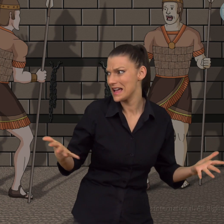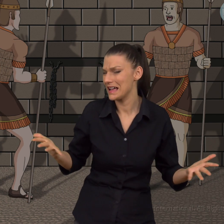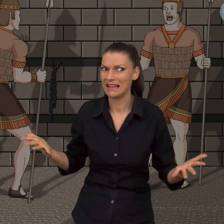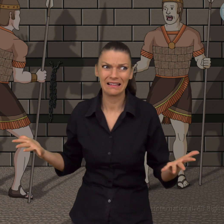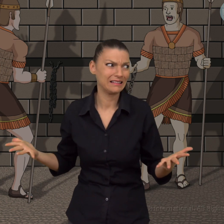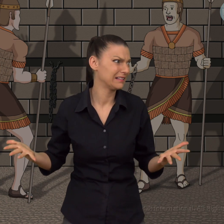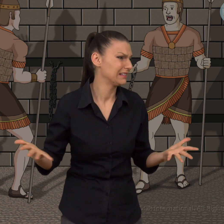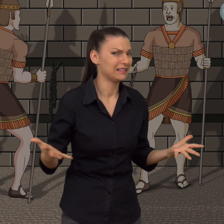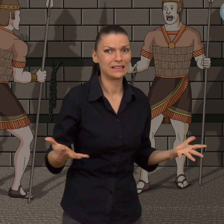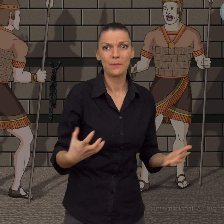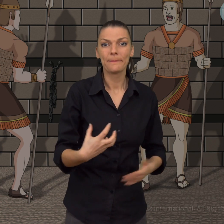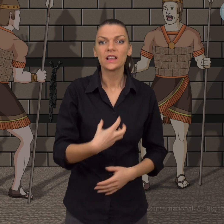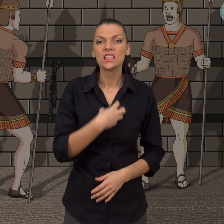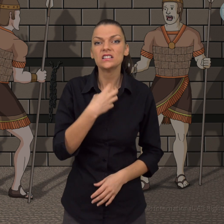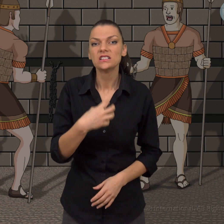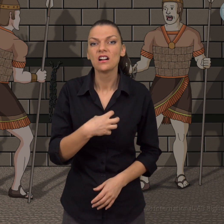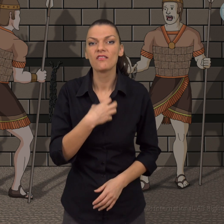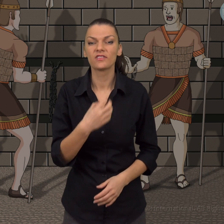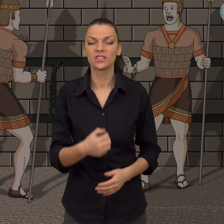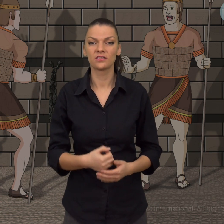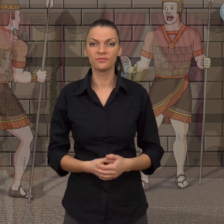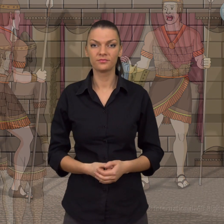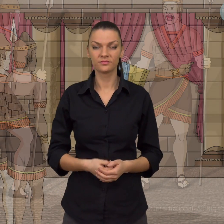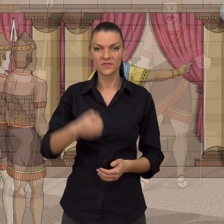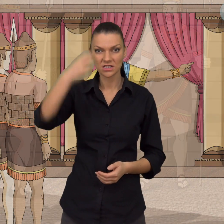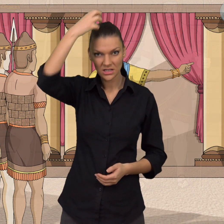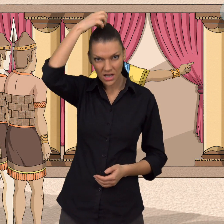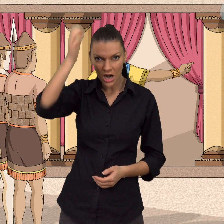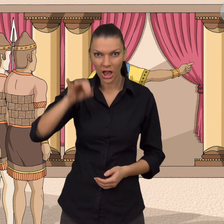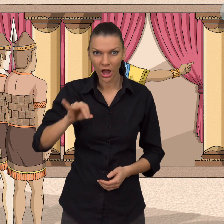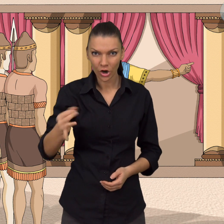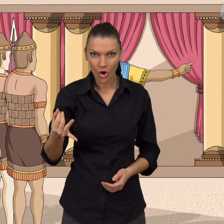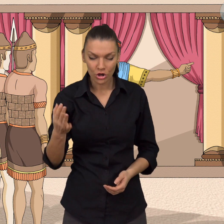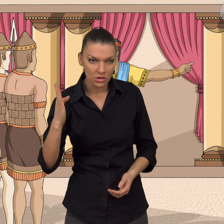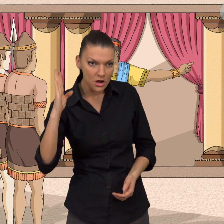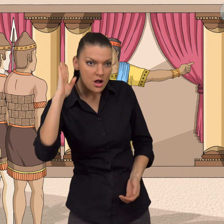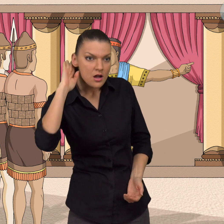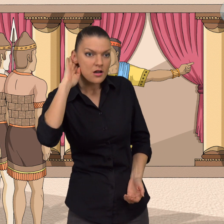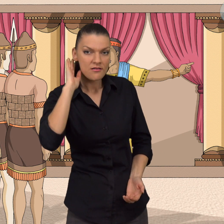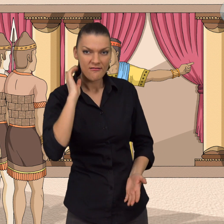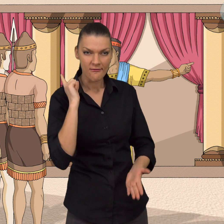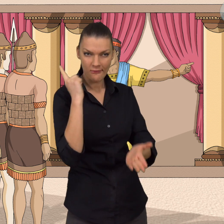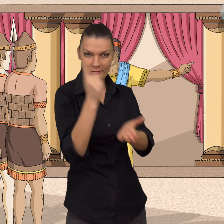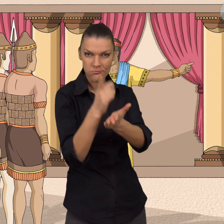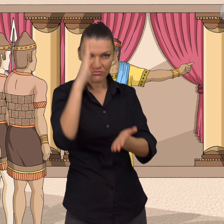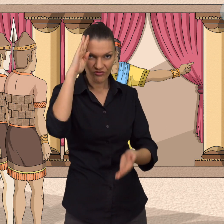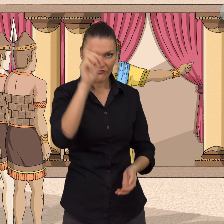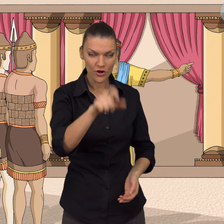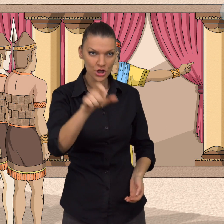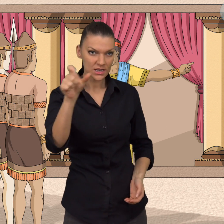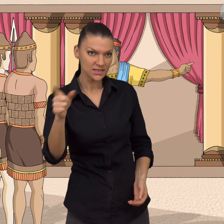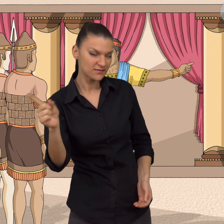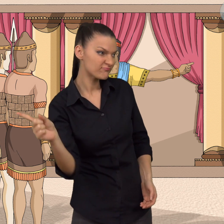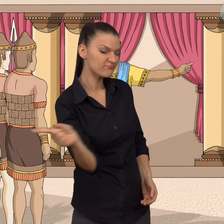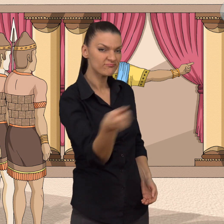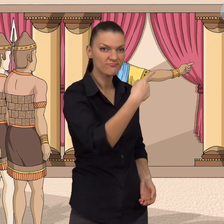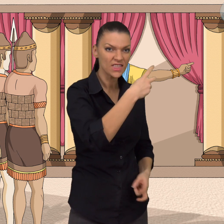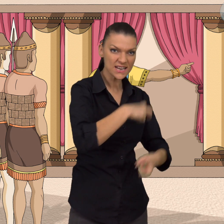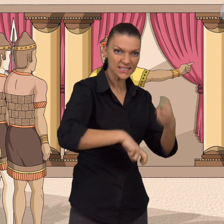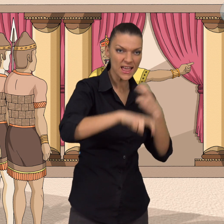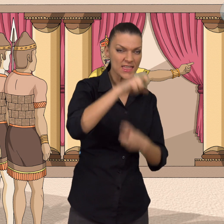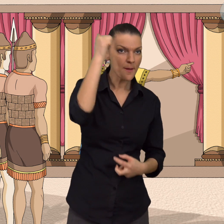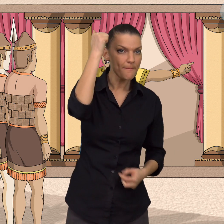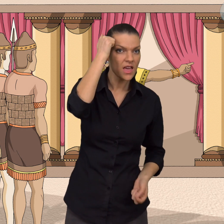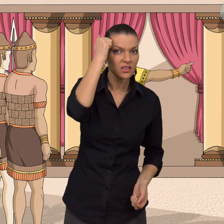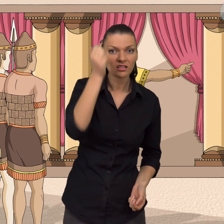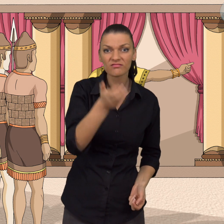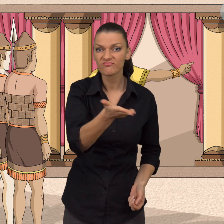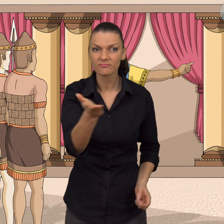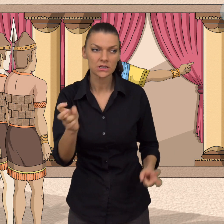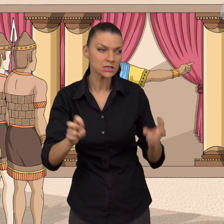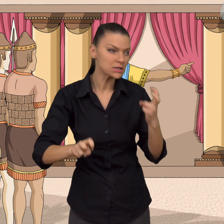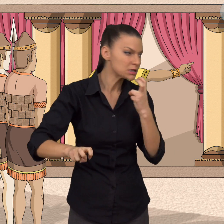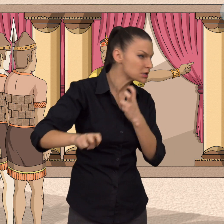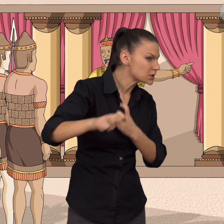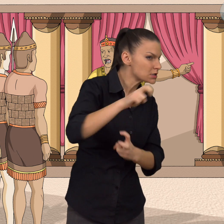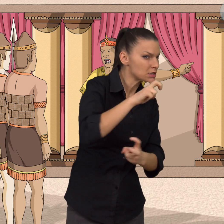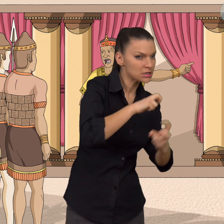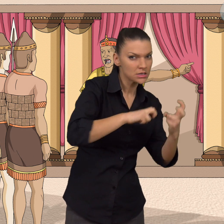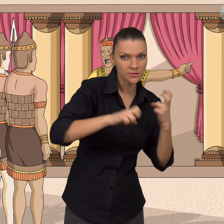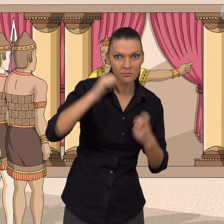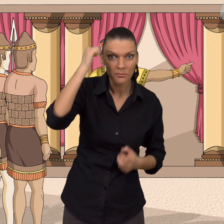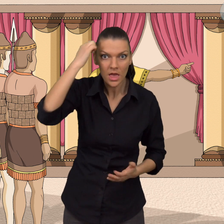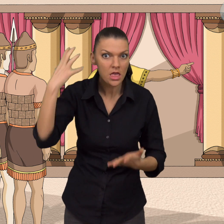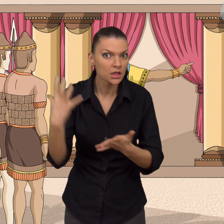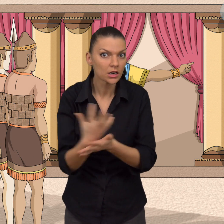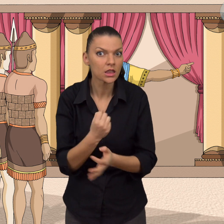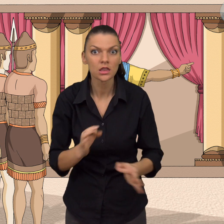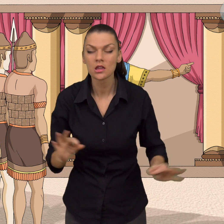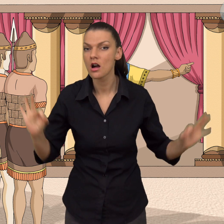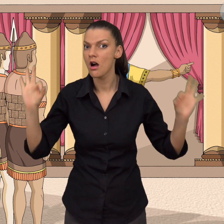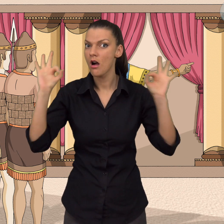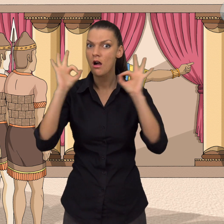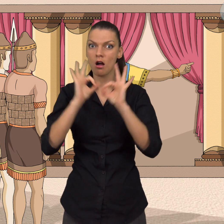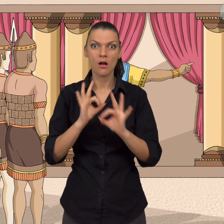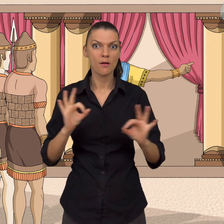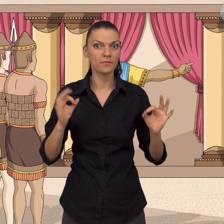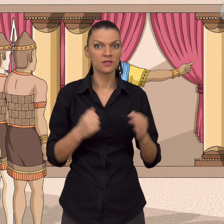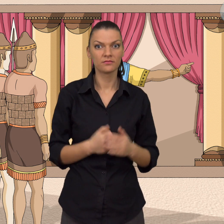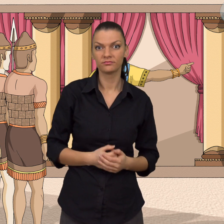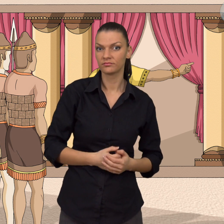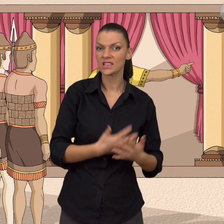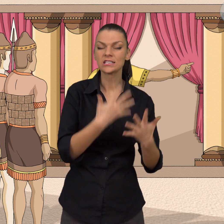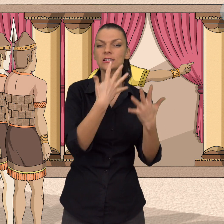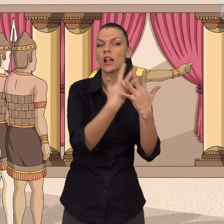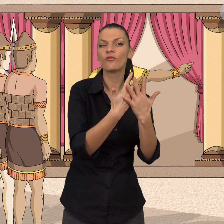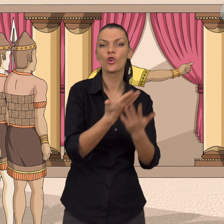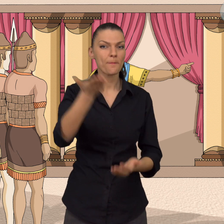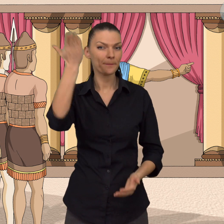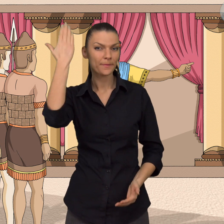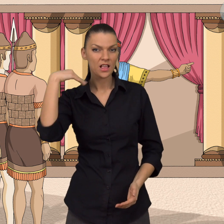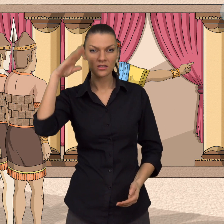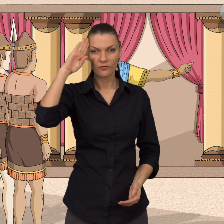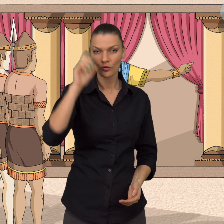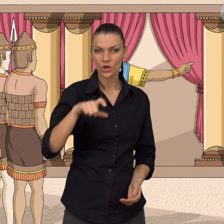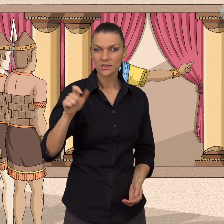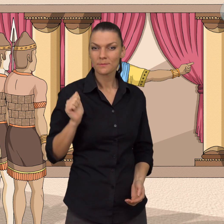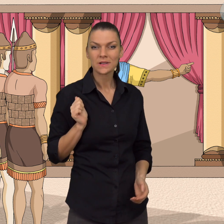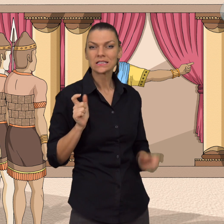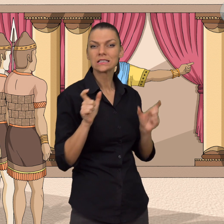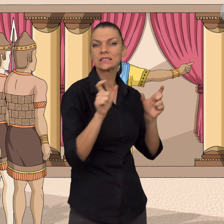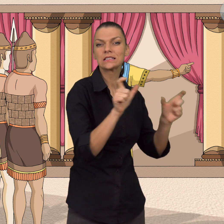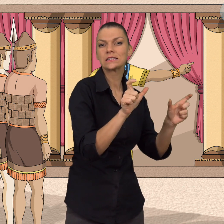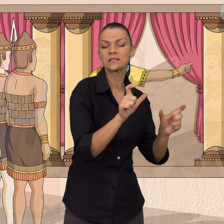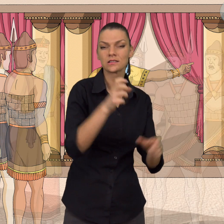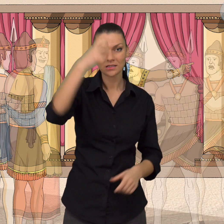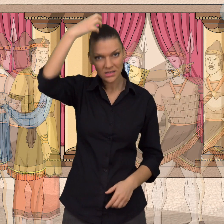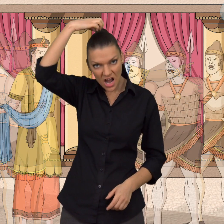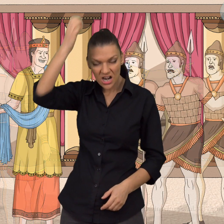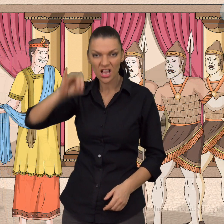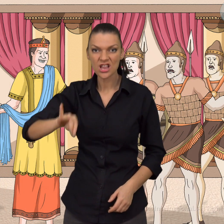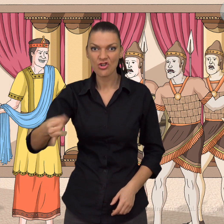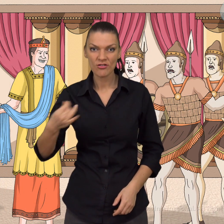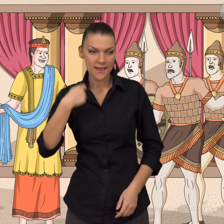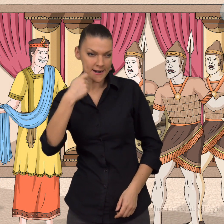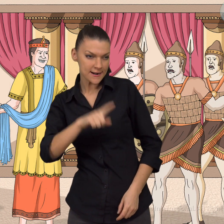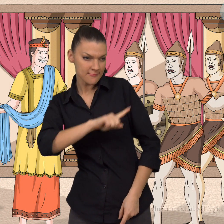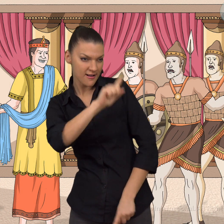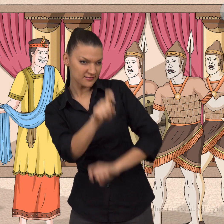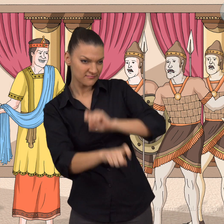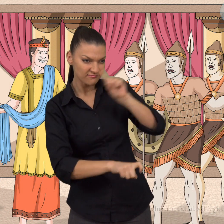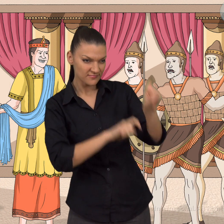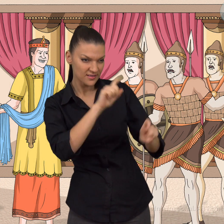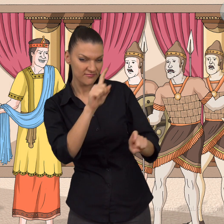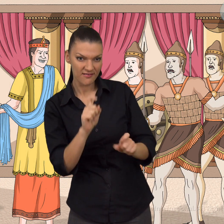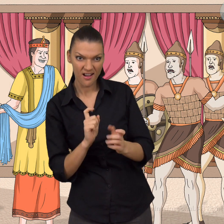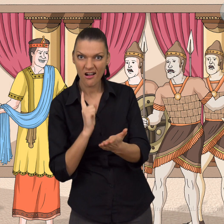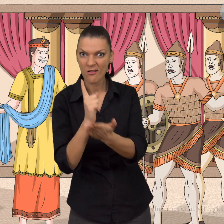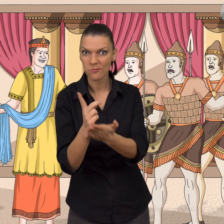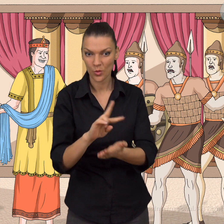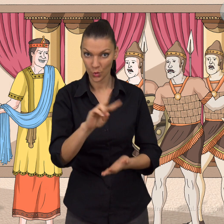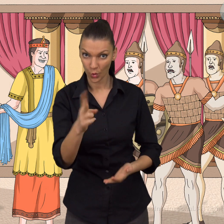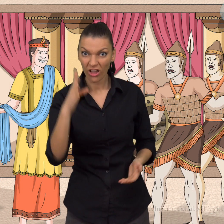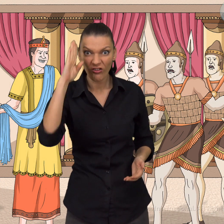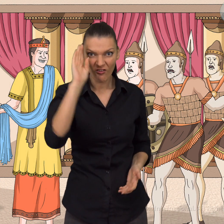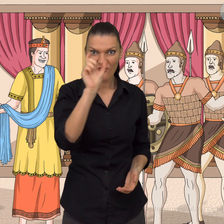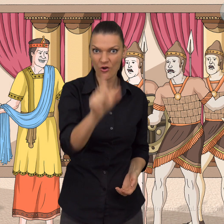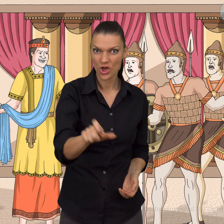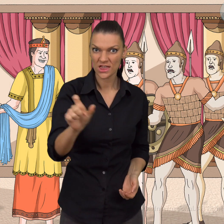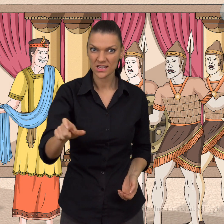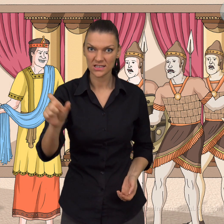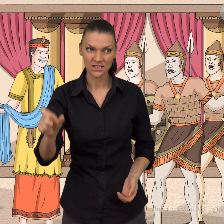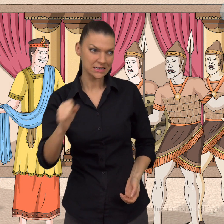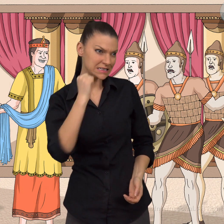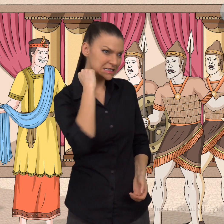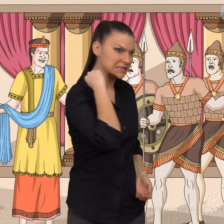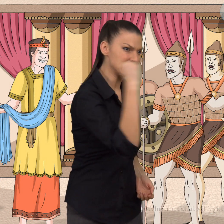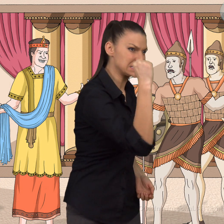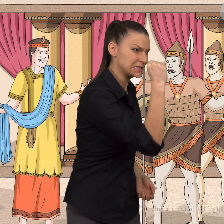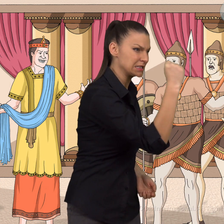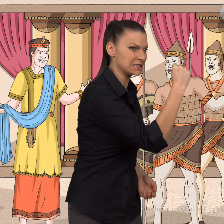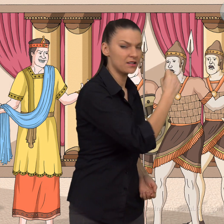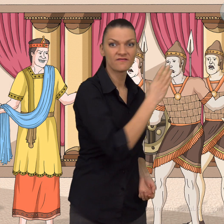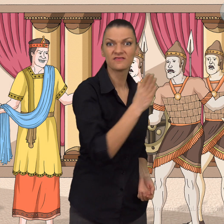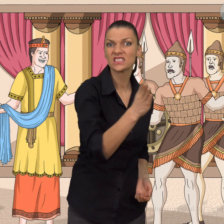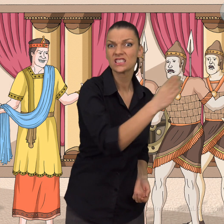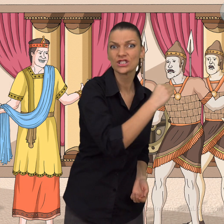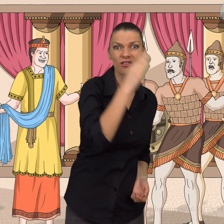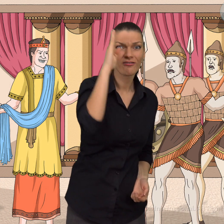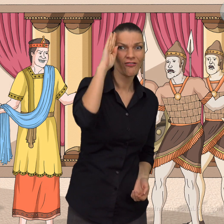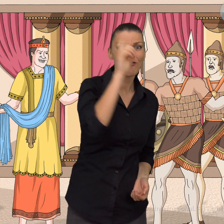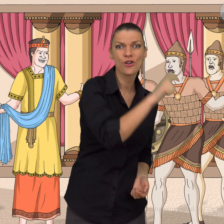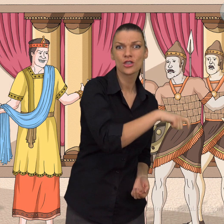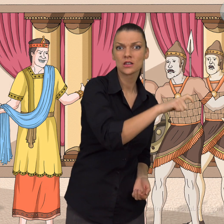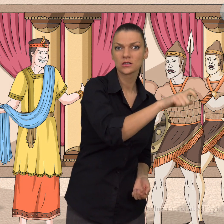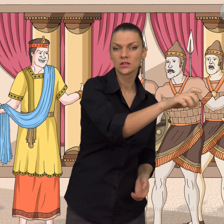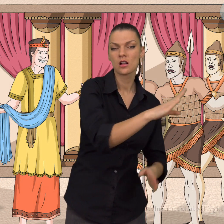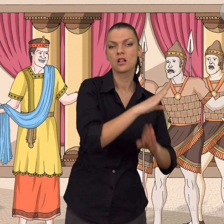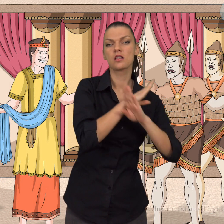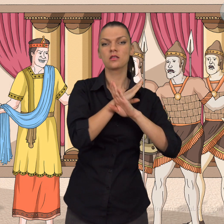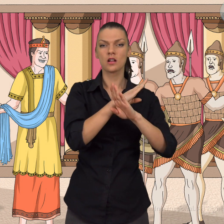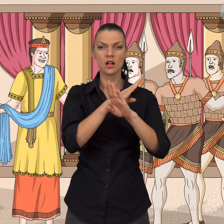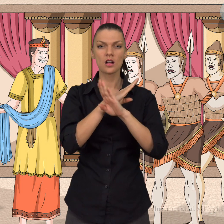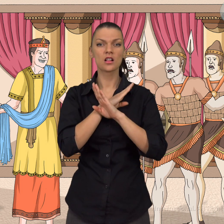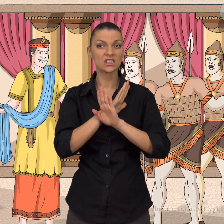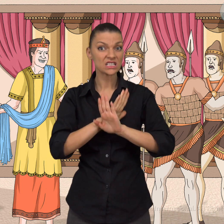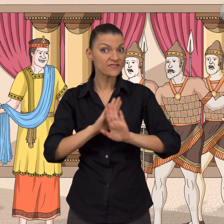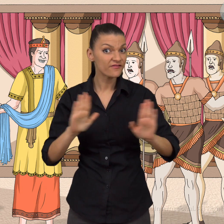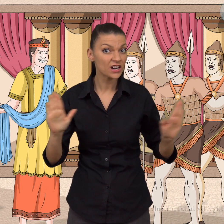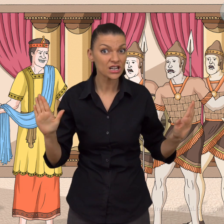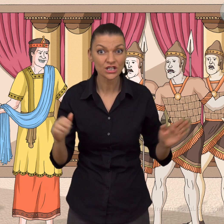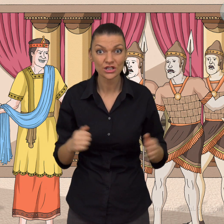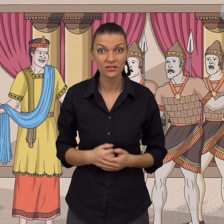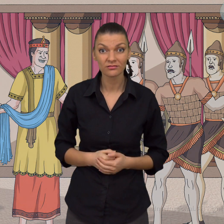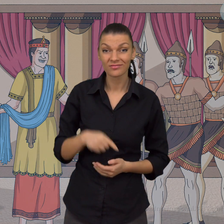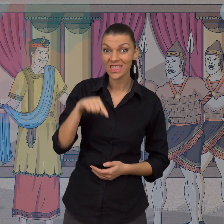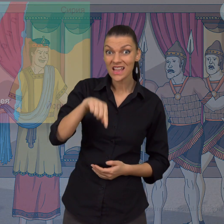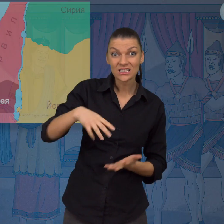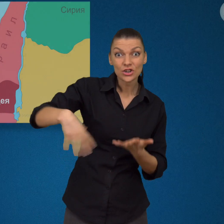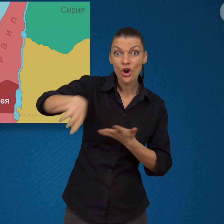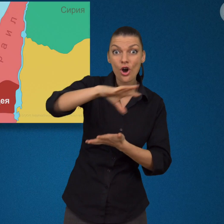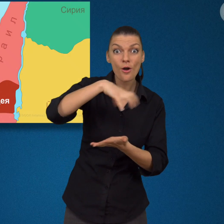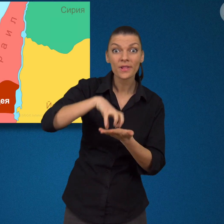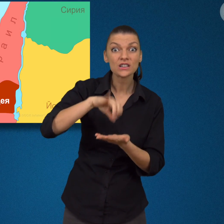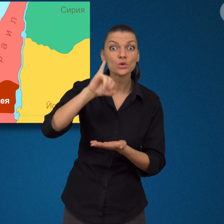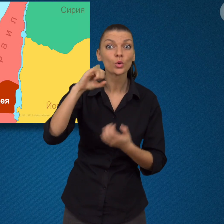After Herod had searched for him unsuccessfully, he examined the guards and ordered that they be executed.